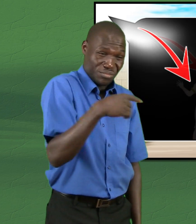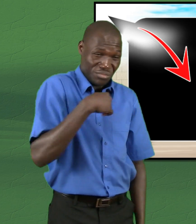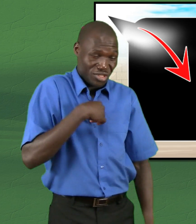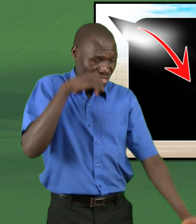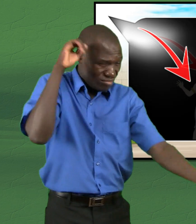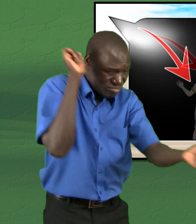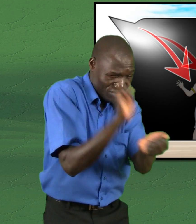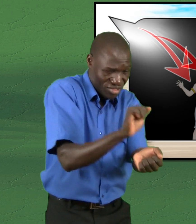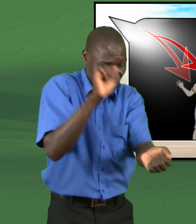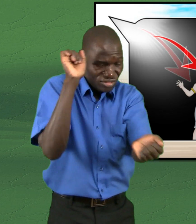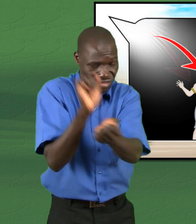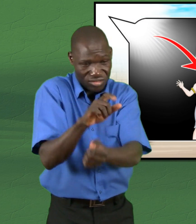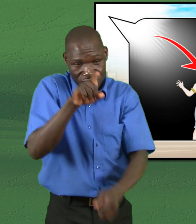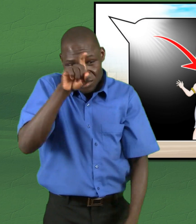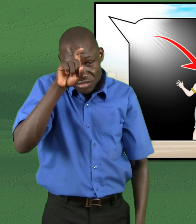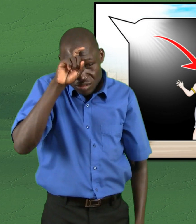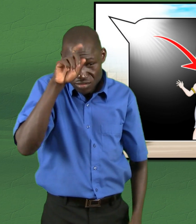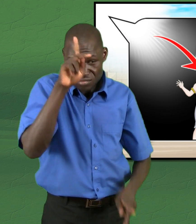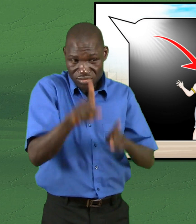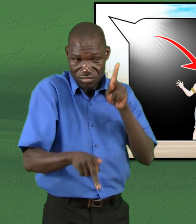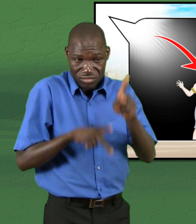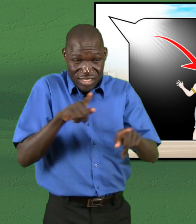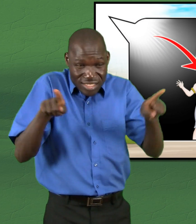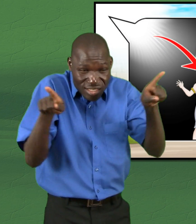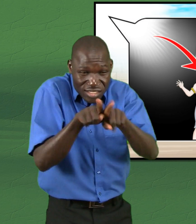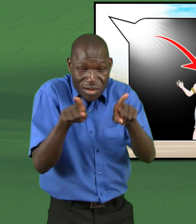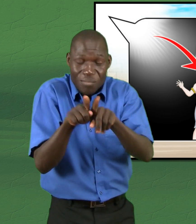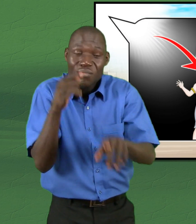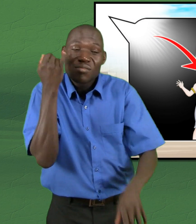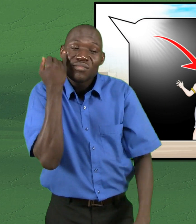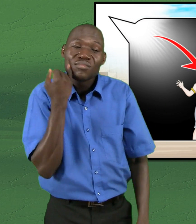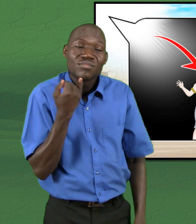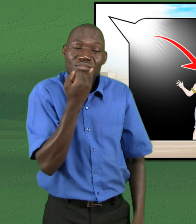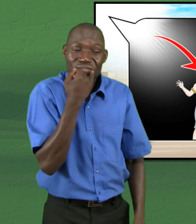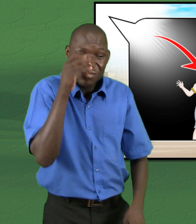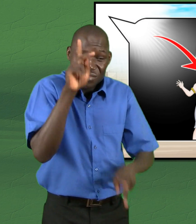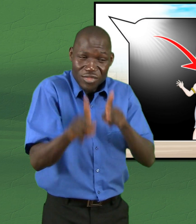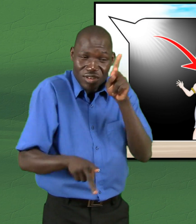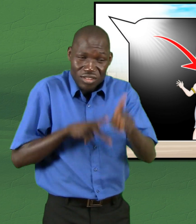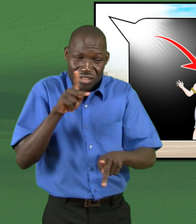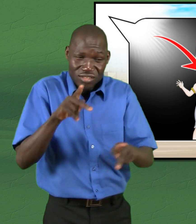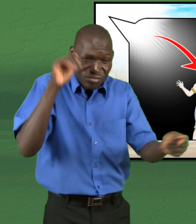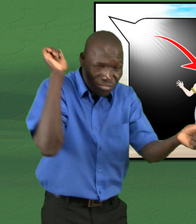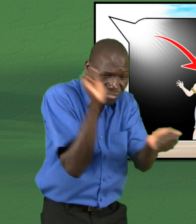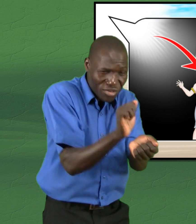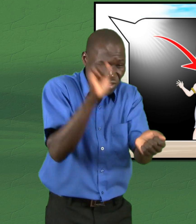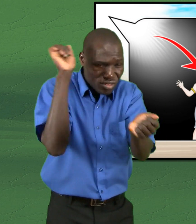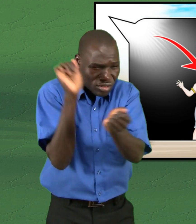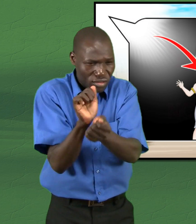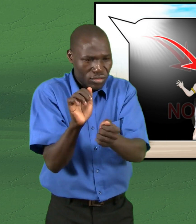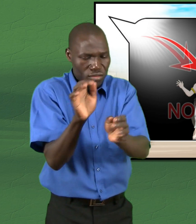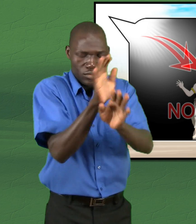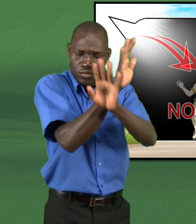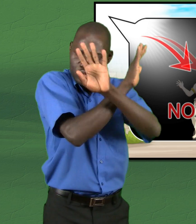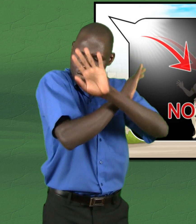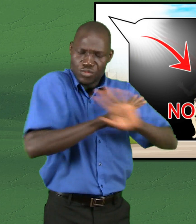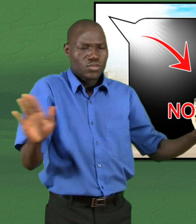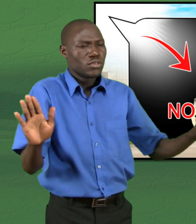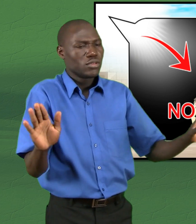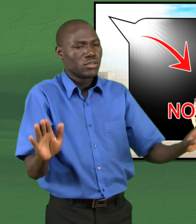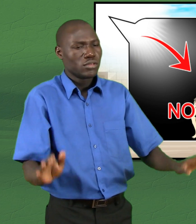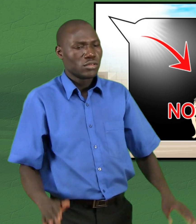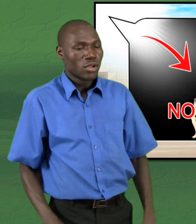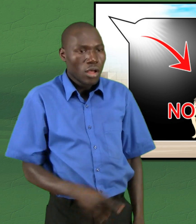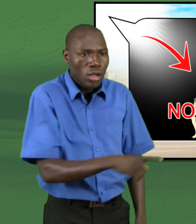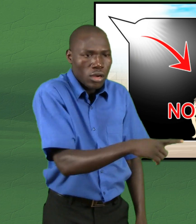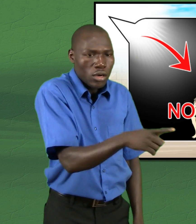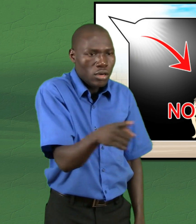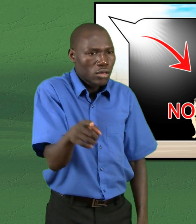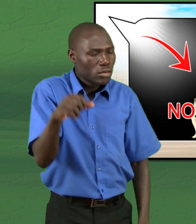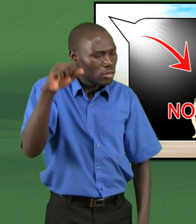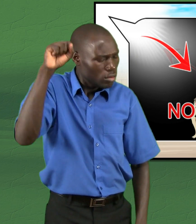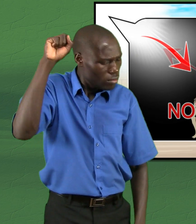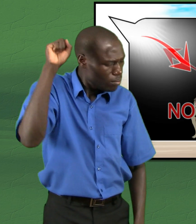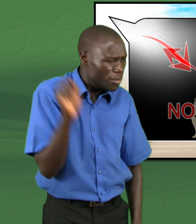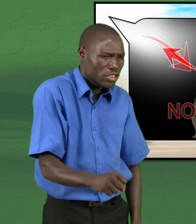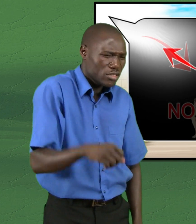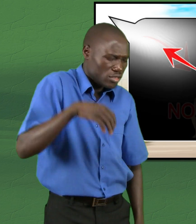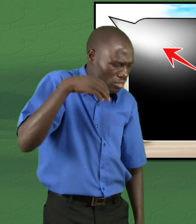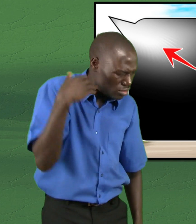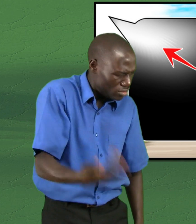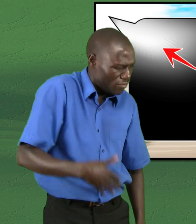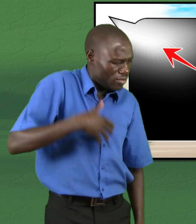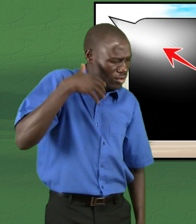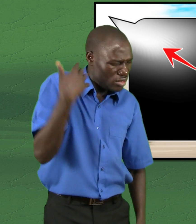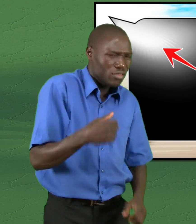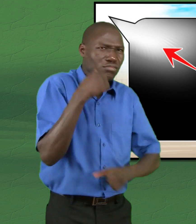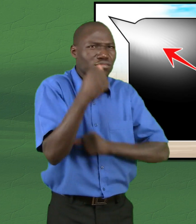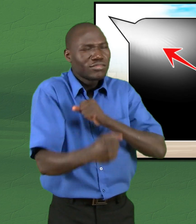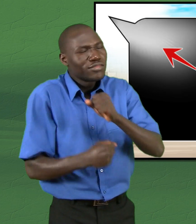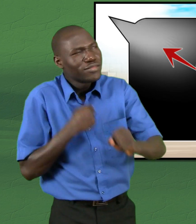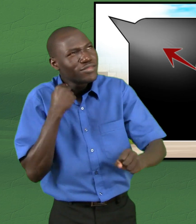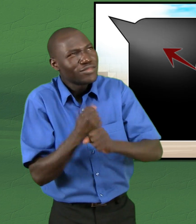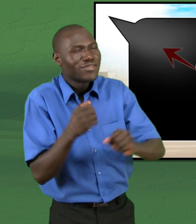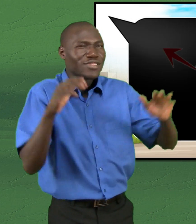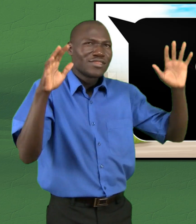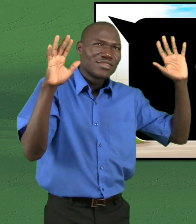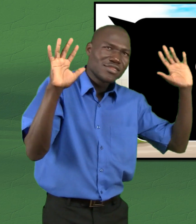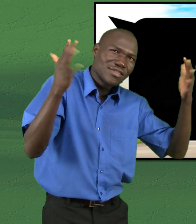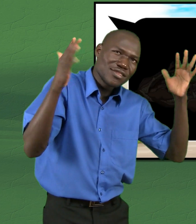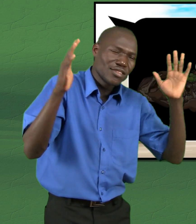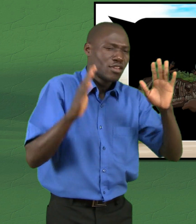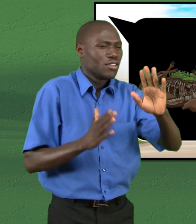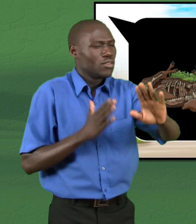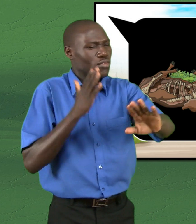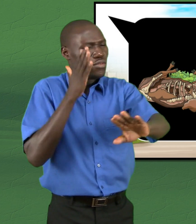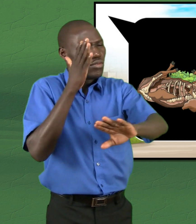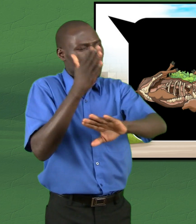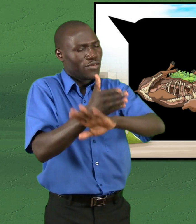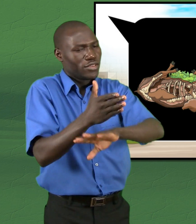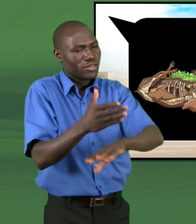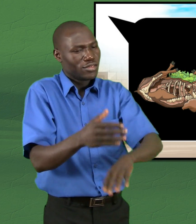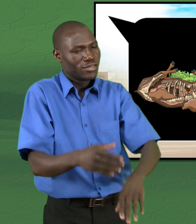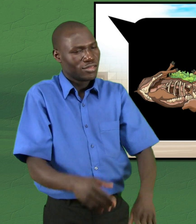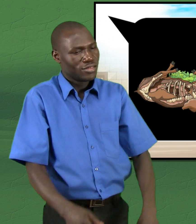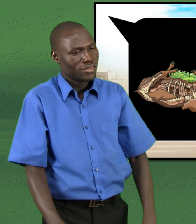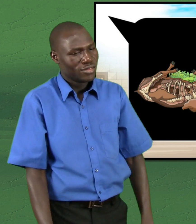No plague will fall on you to destroy you when I strike the land of Egypt.